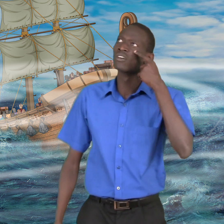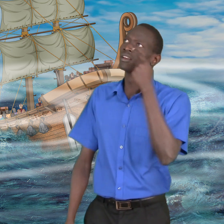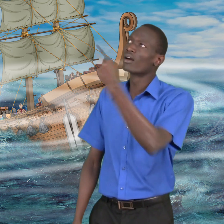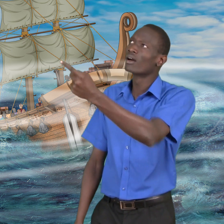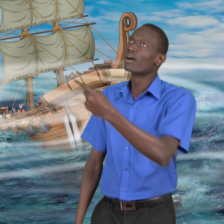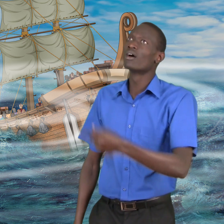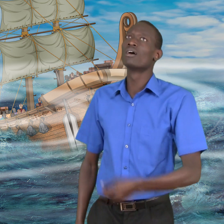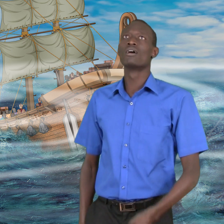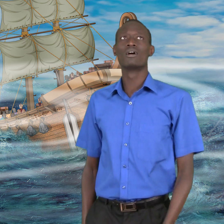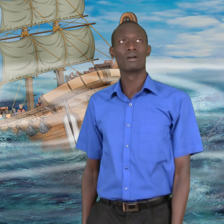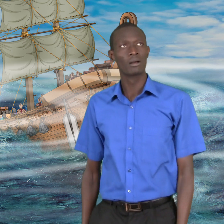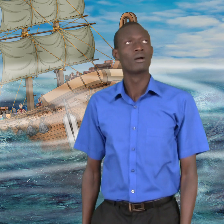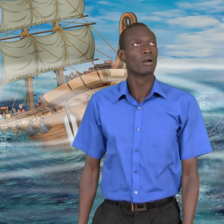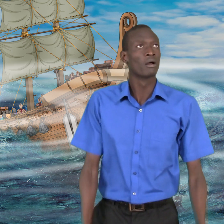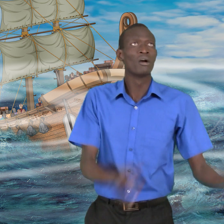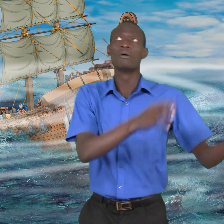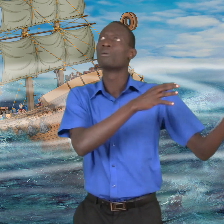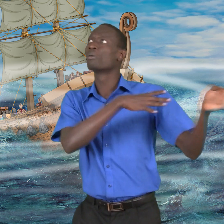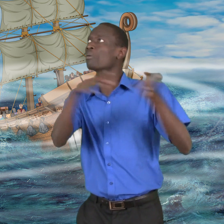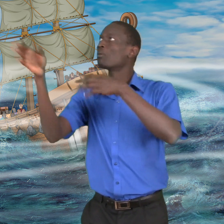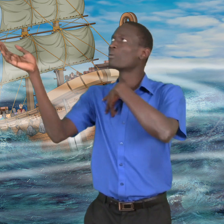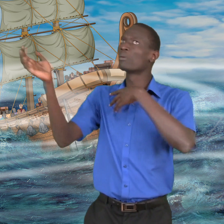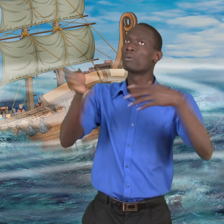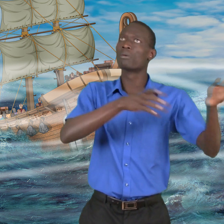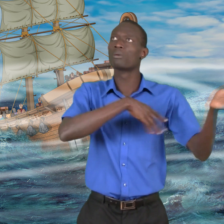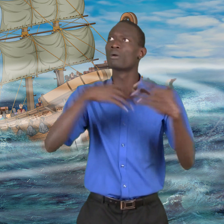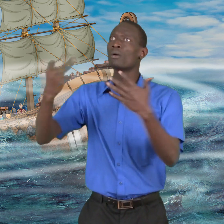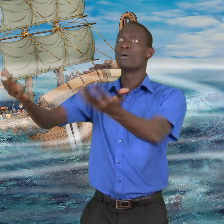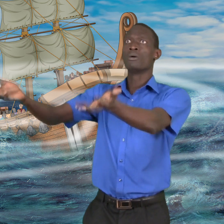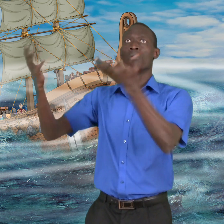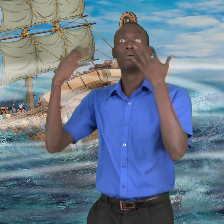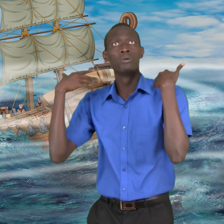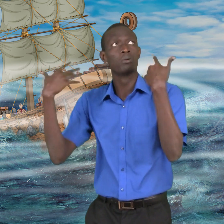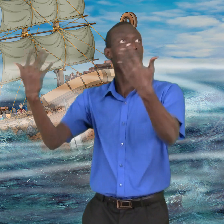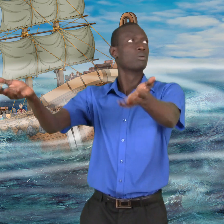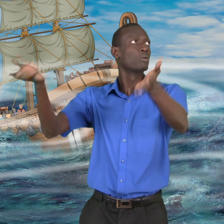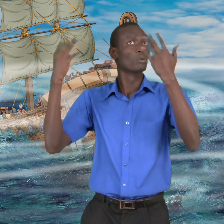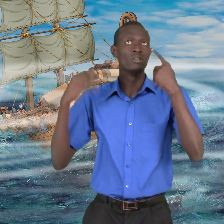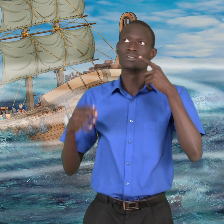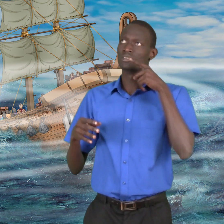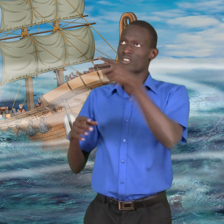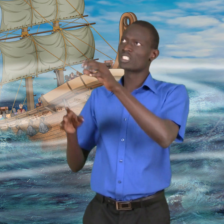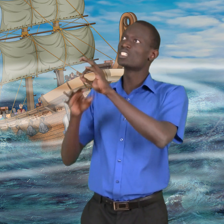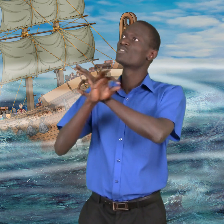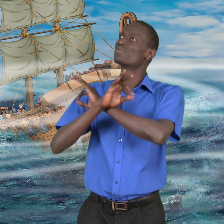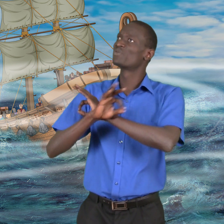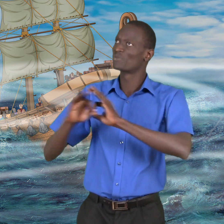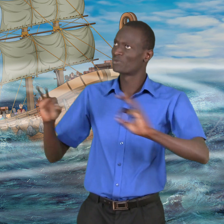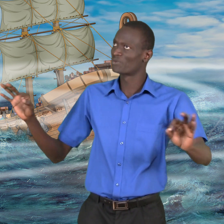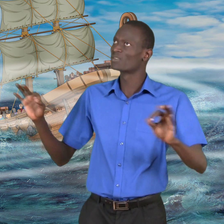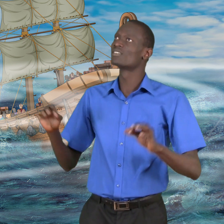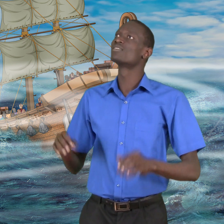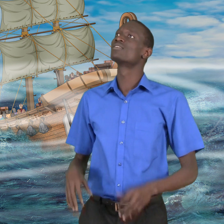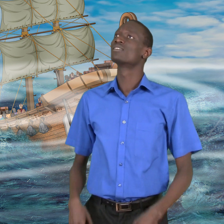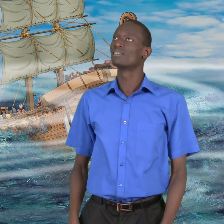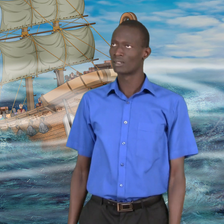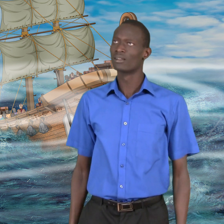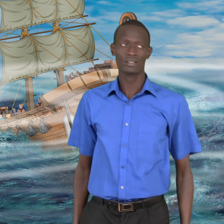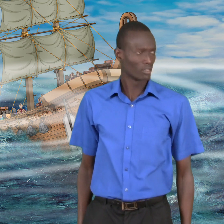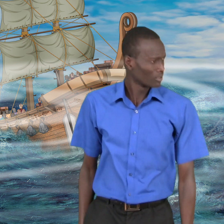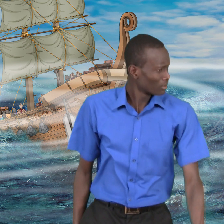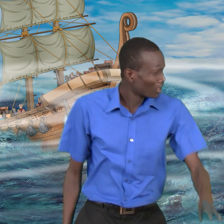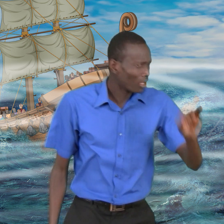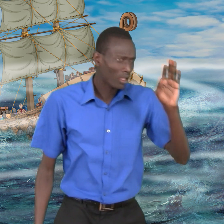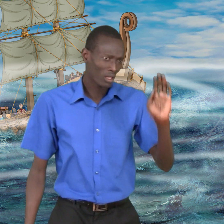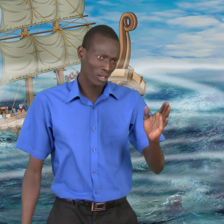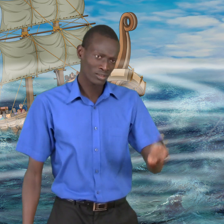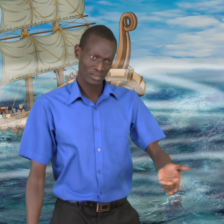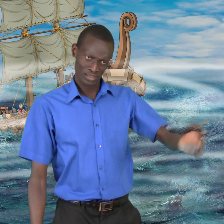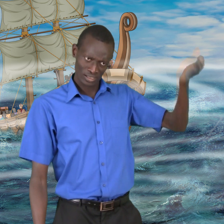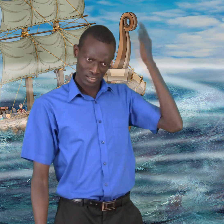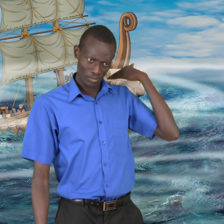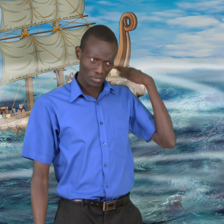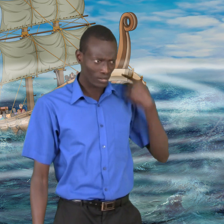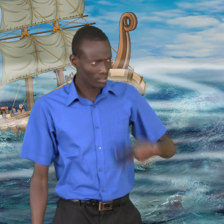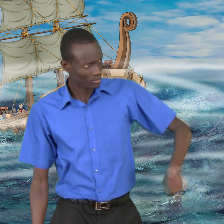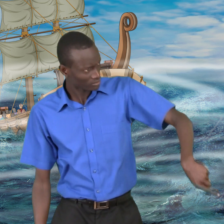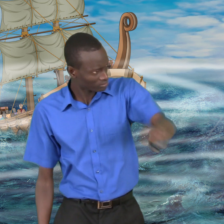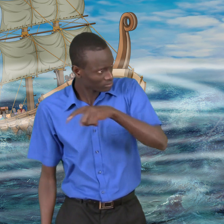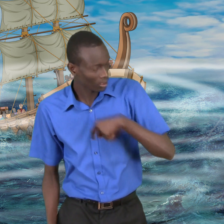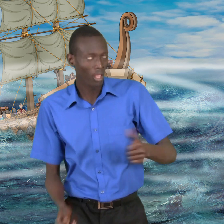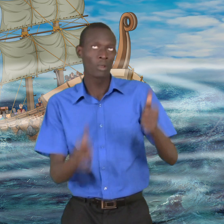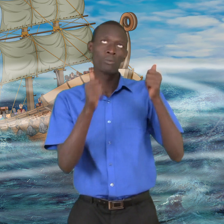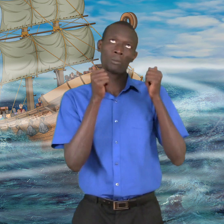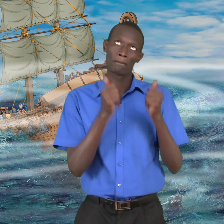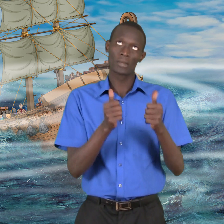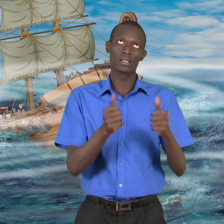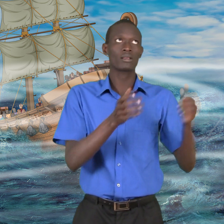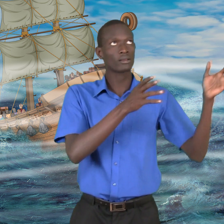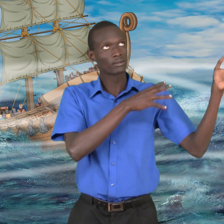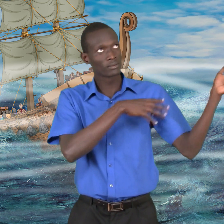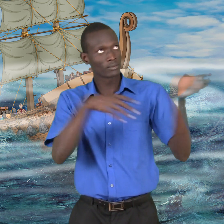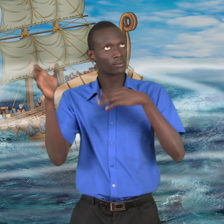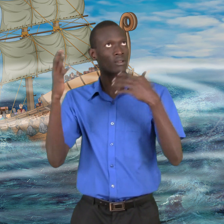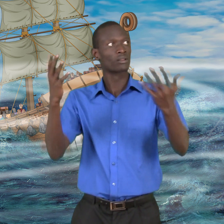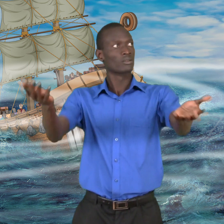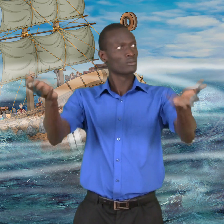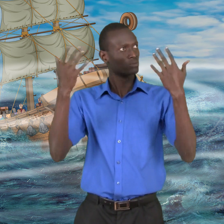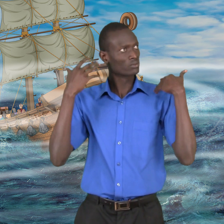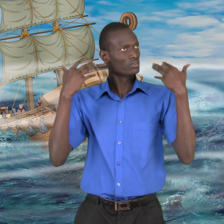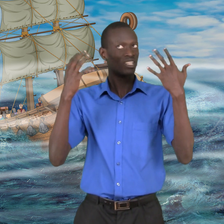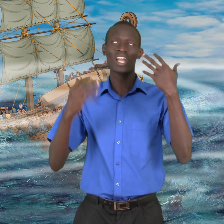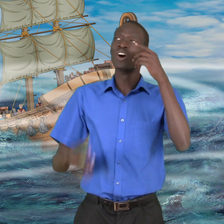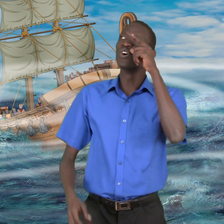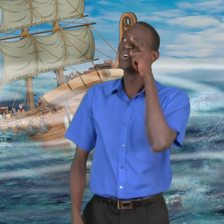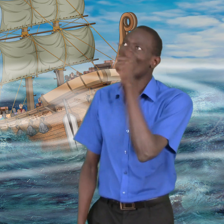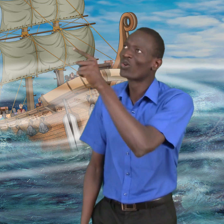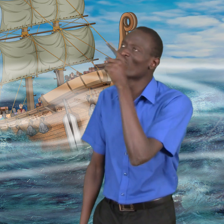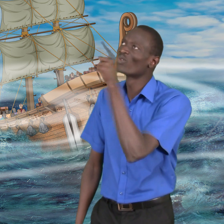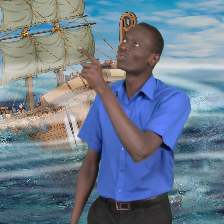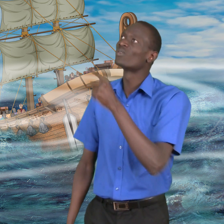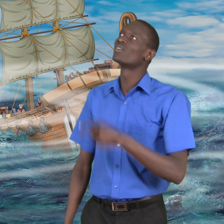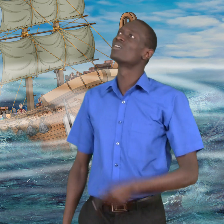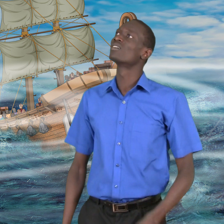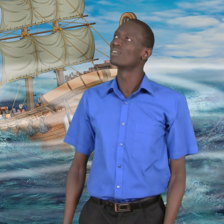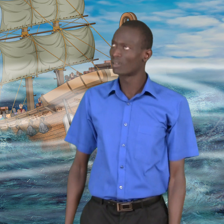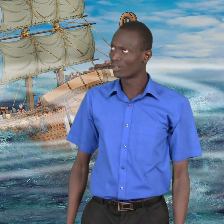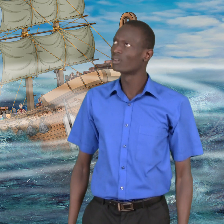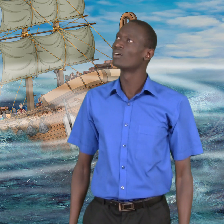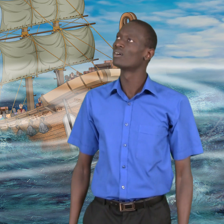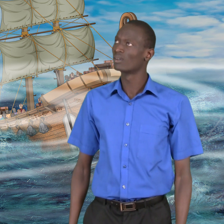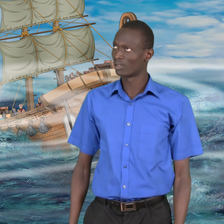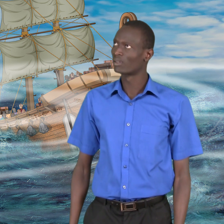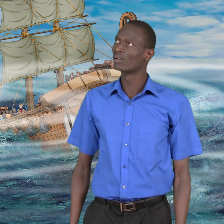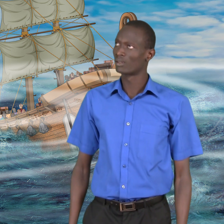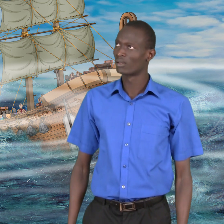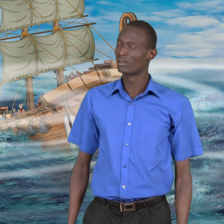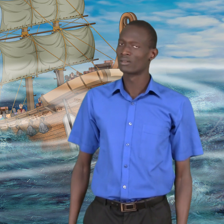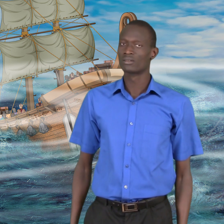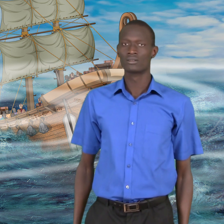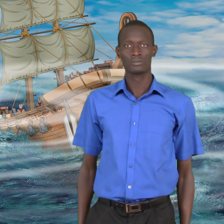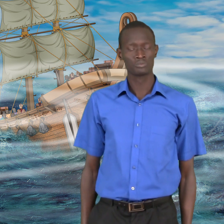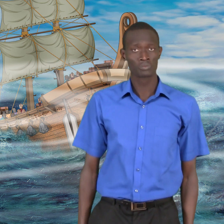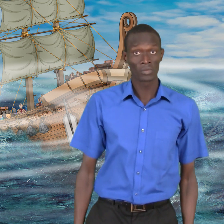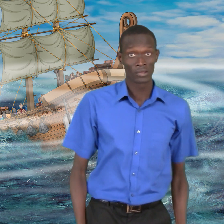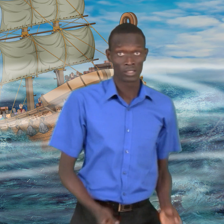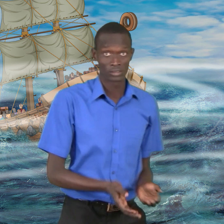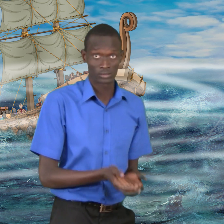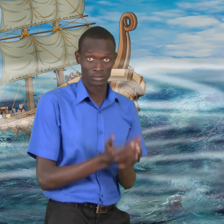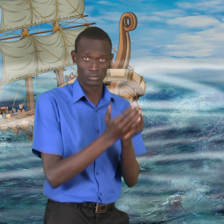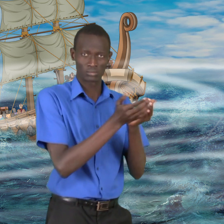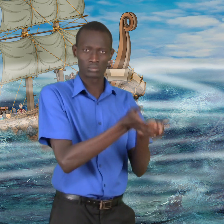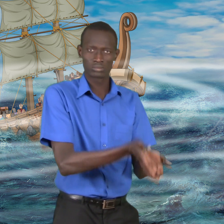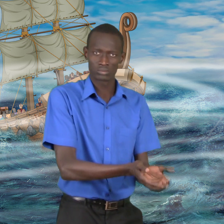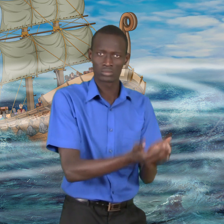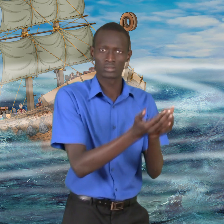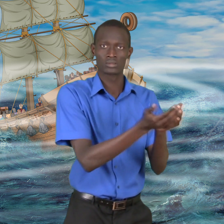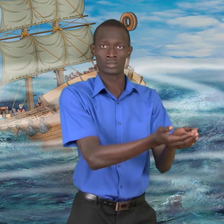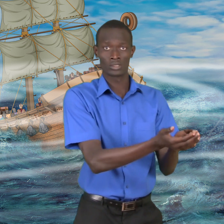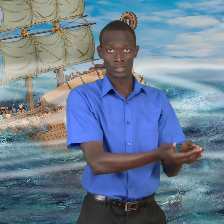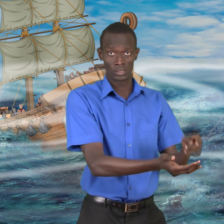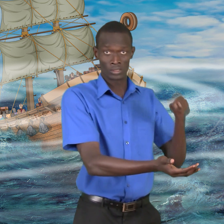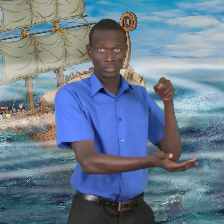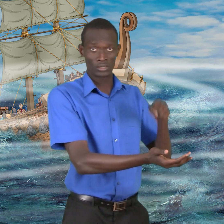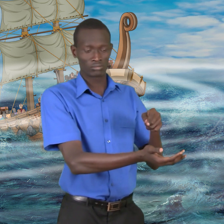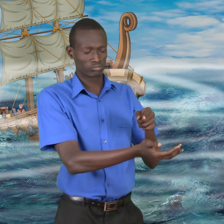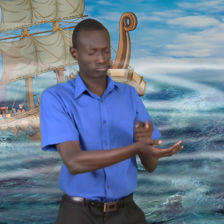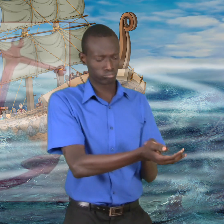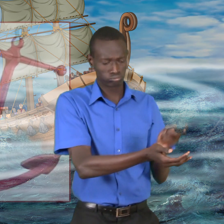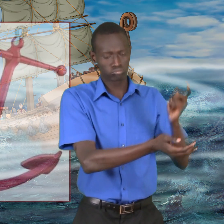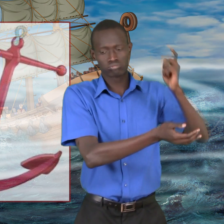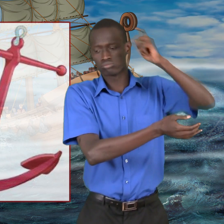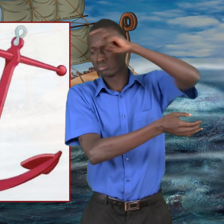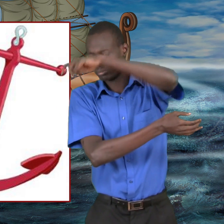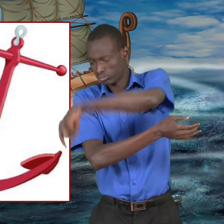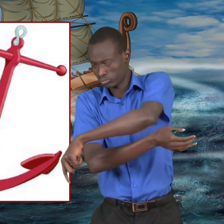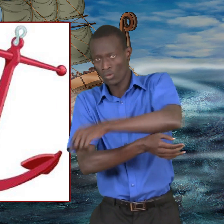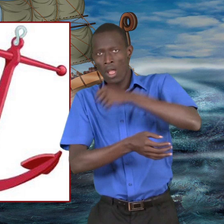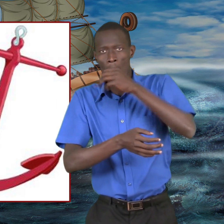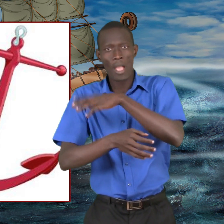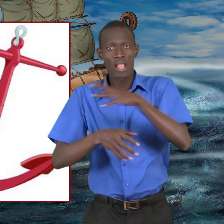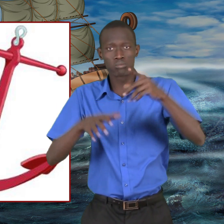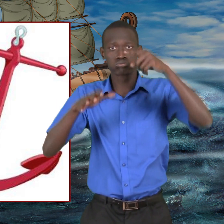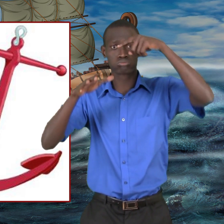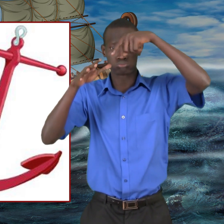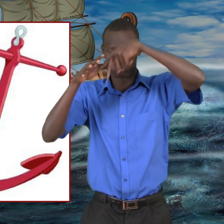When a gentle south wind began to blow, they thought they had their opportunity.